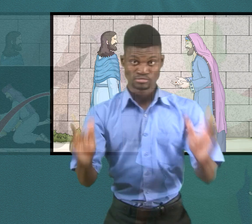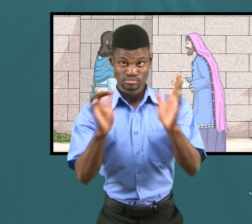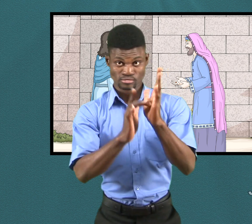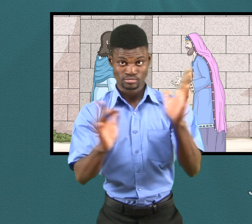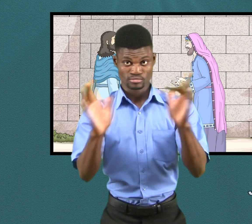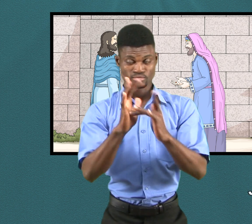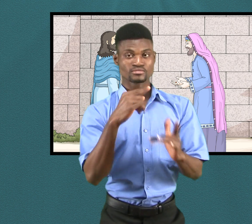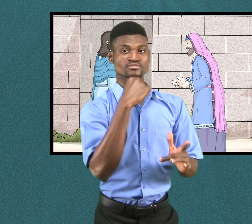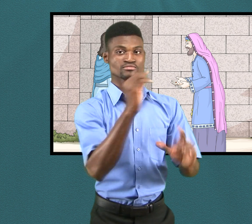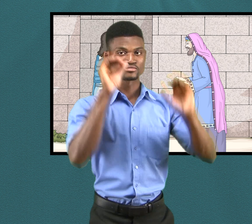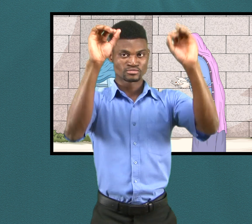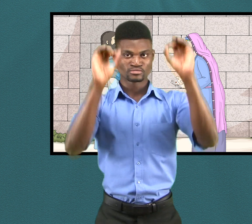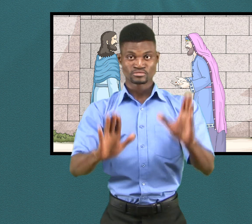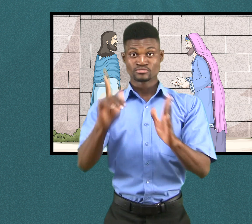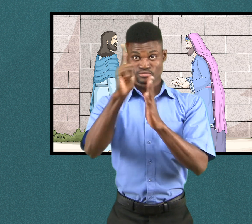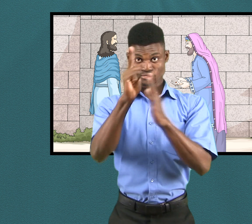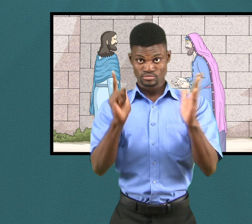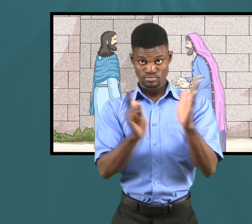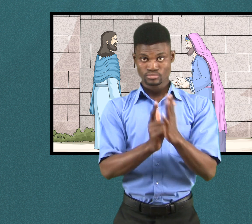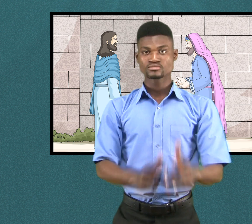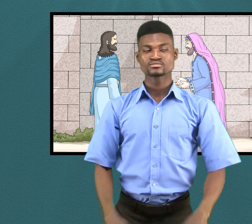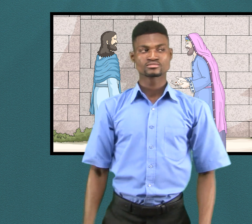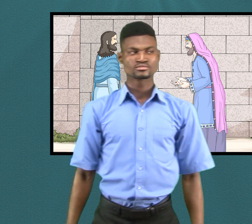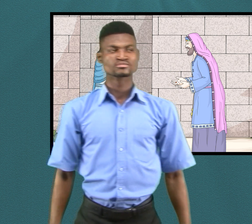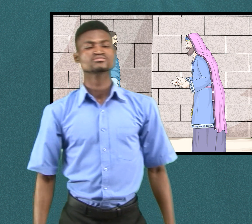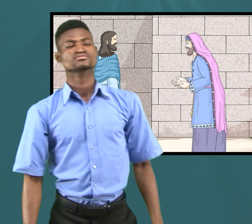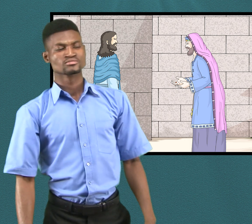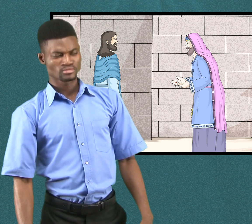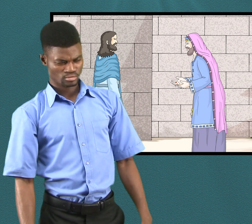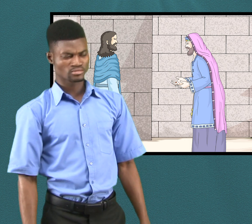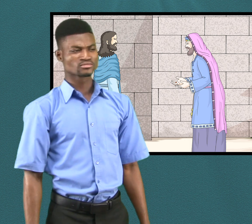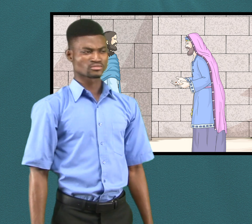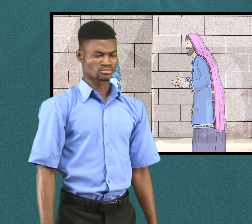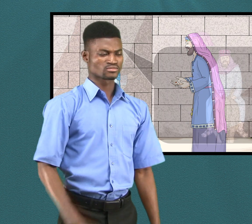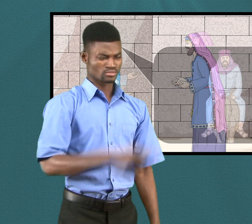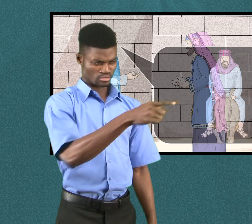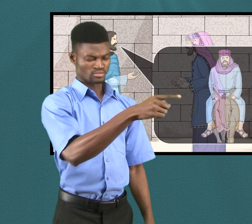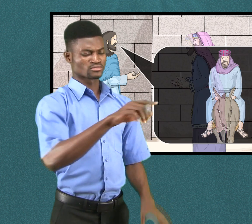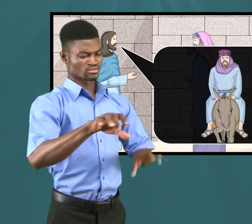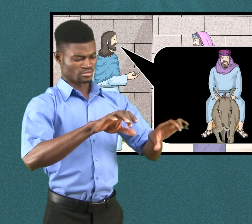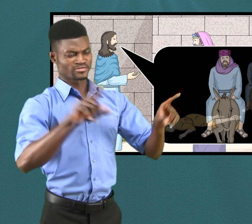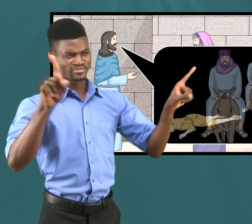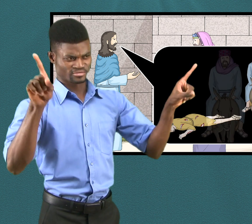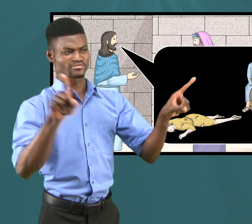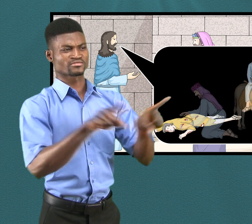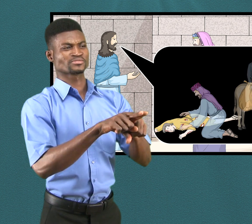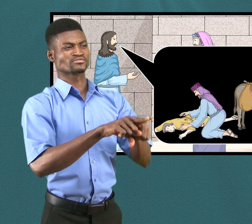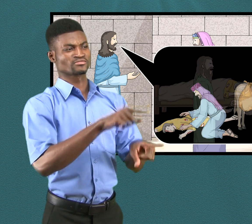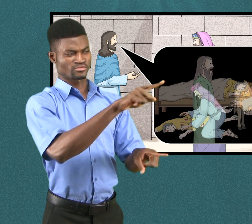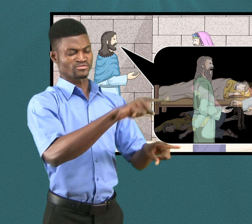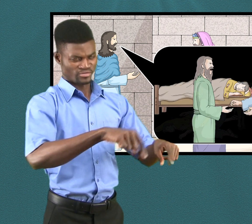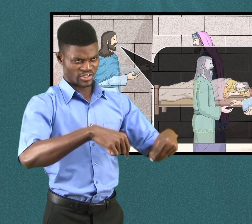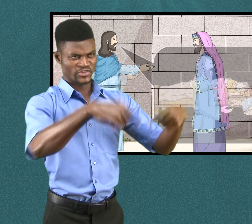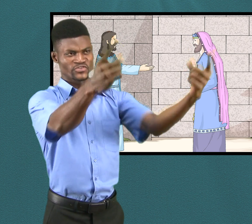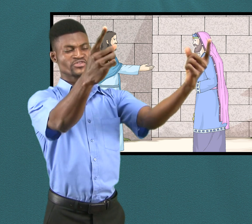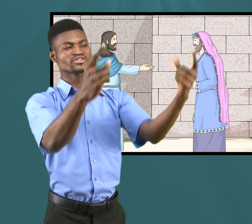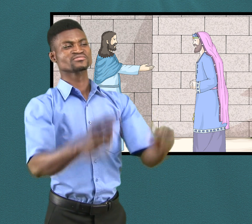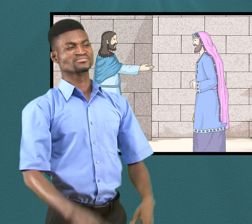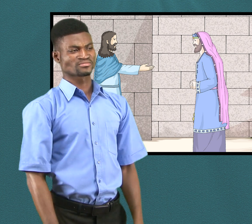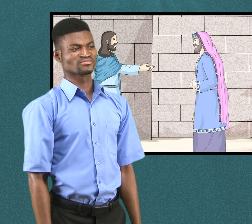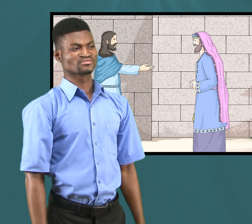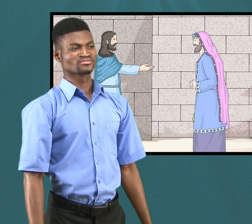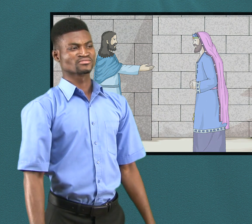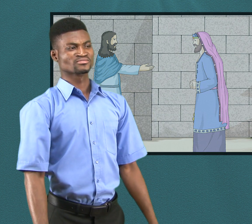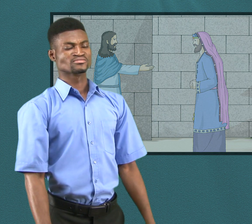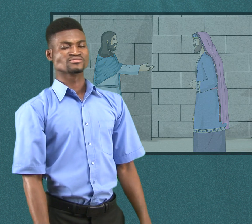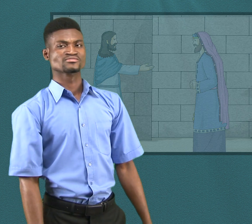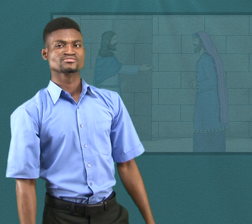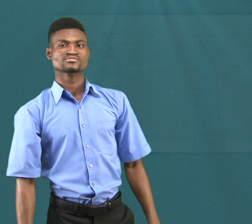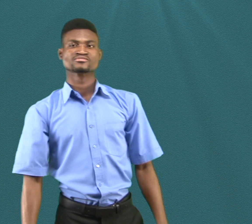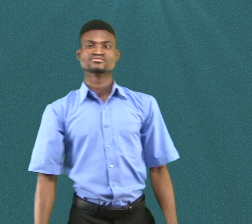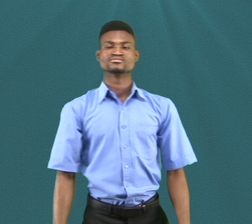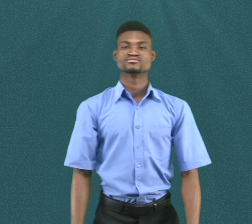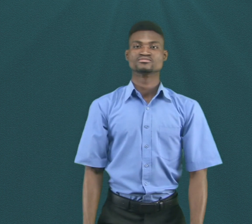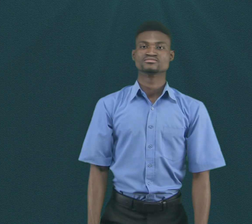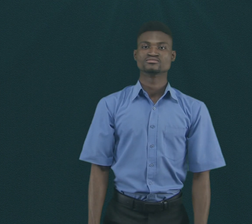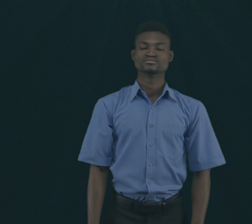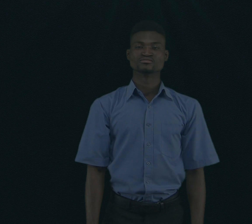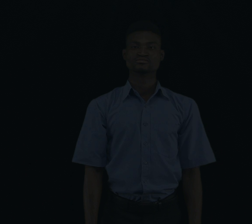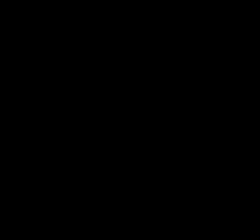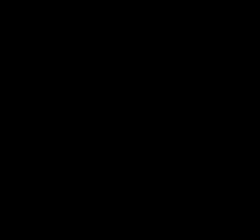Then Jesus told him, “Go and do likewise.”